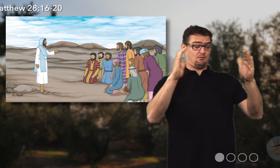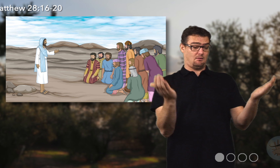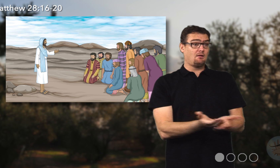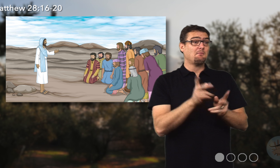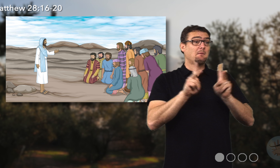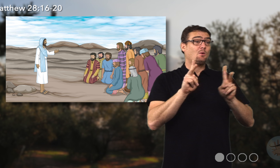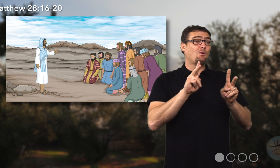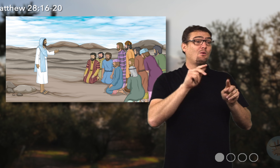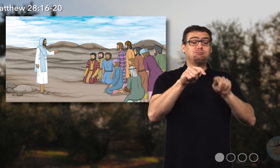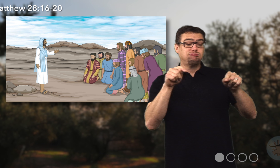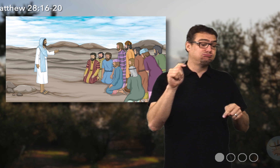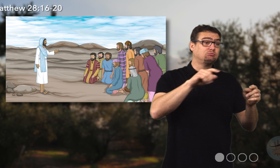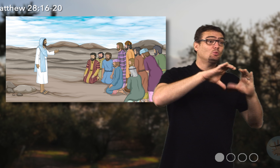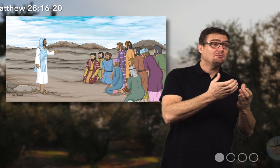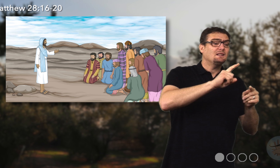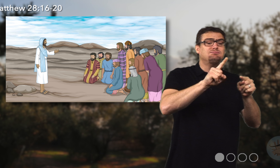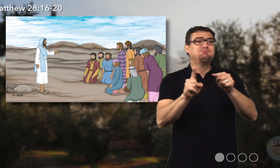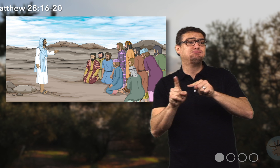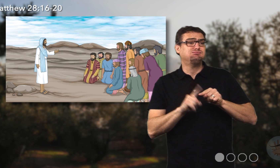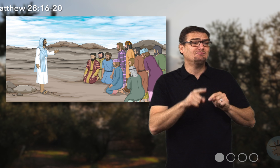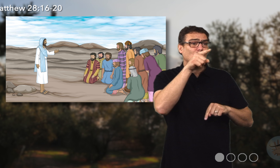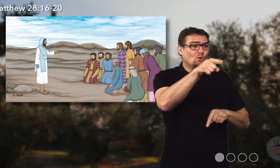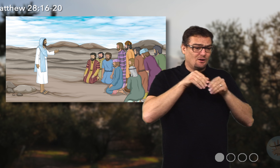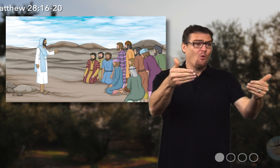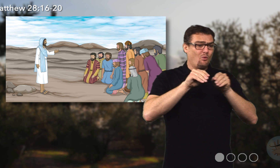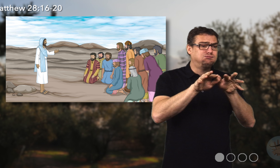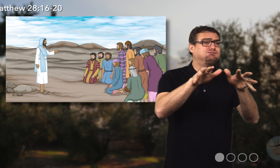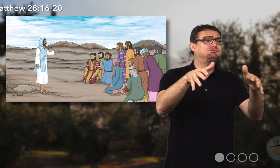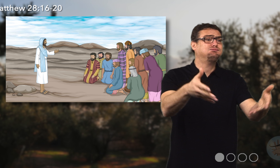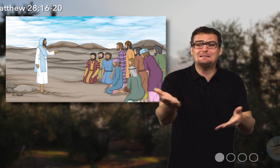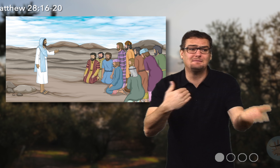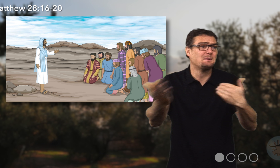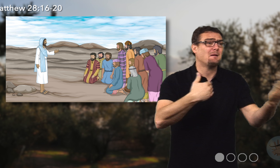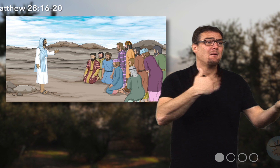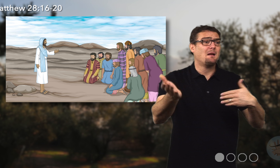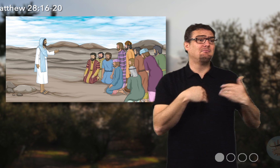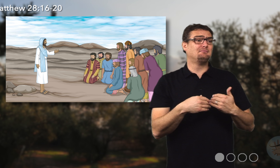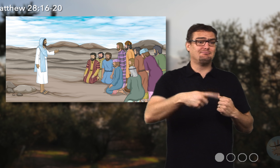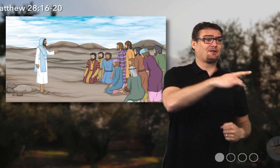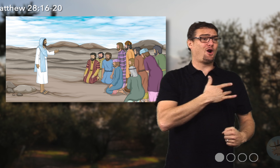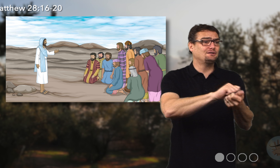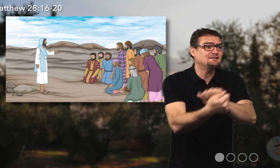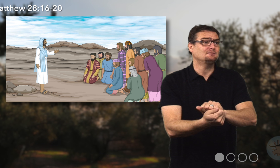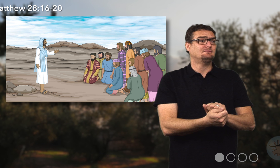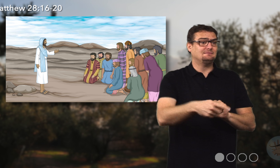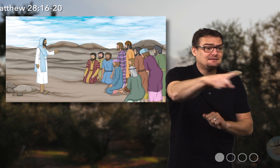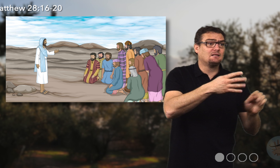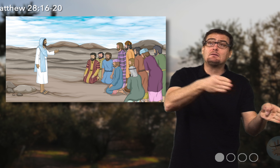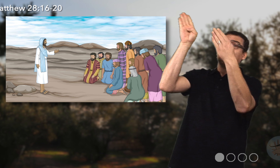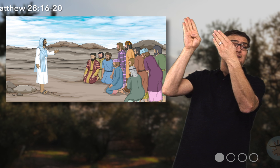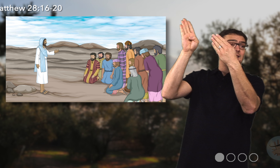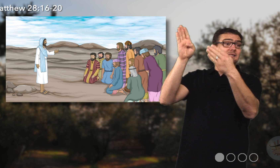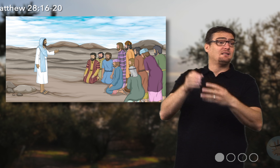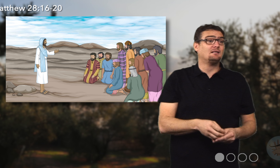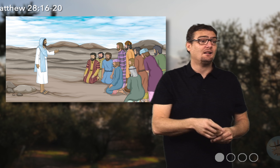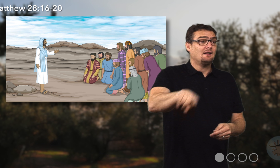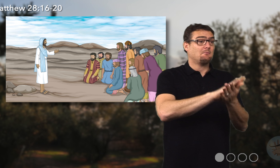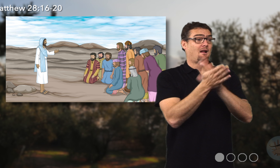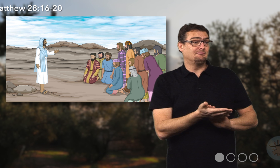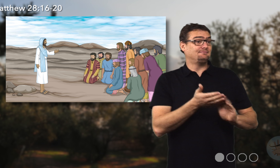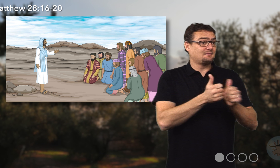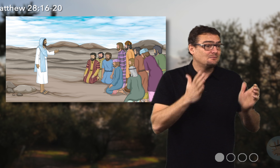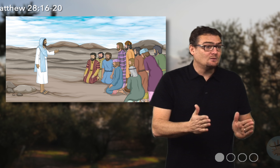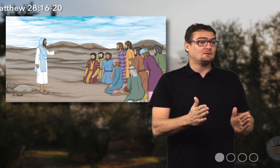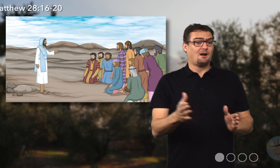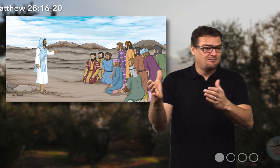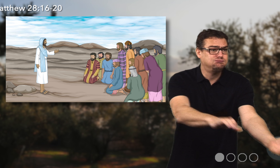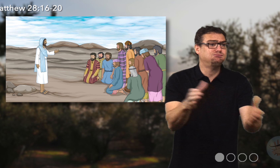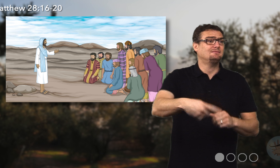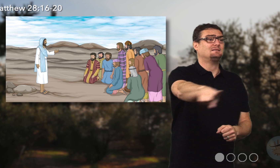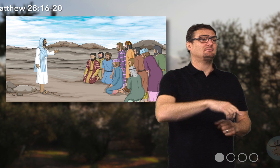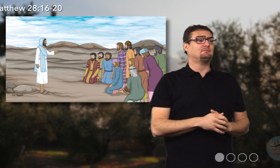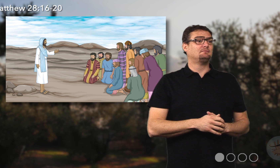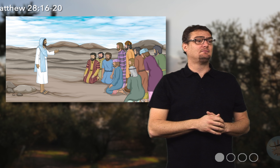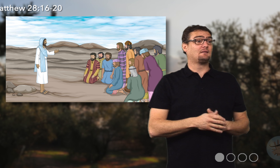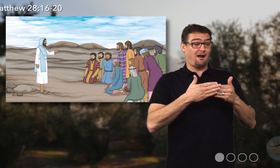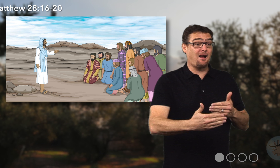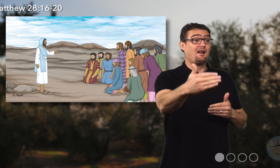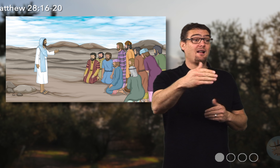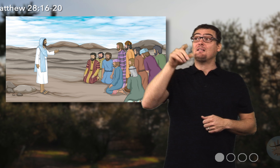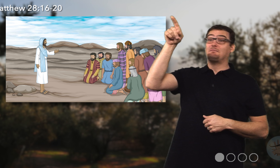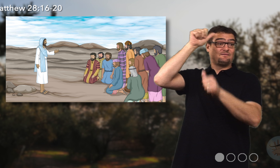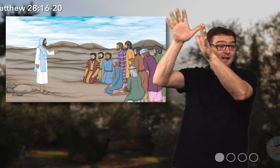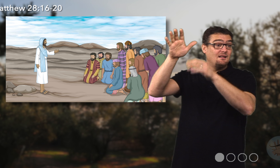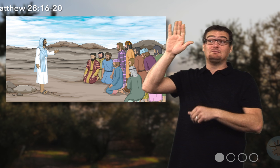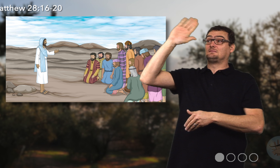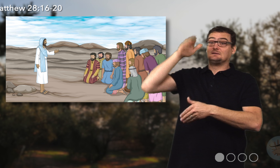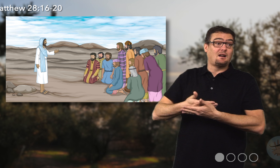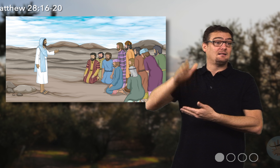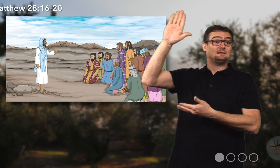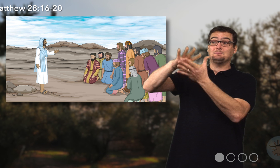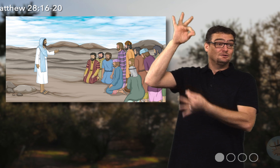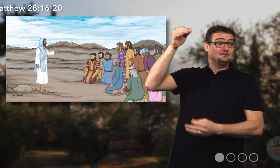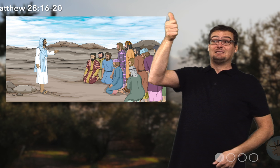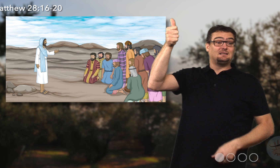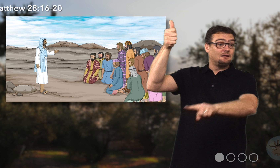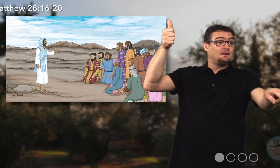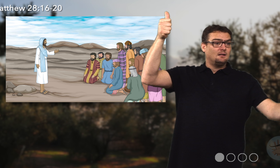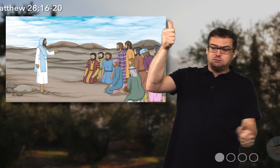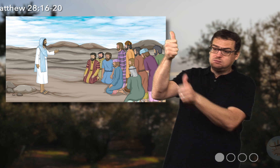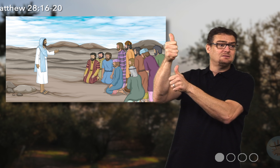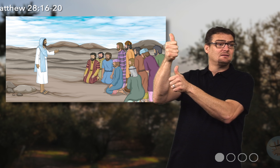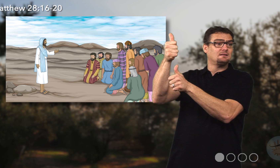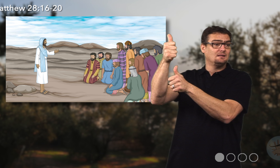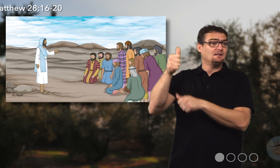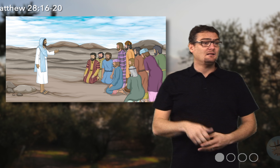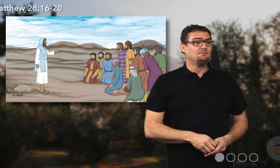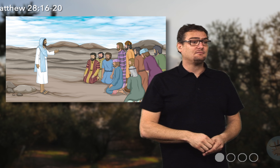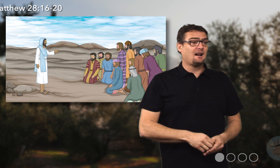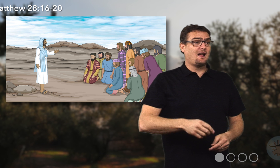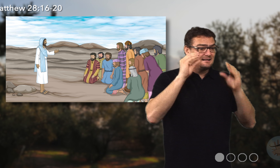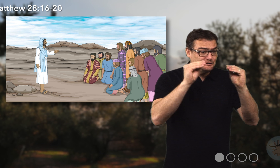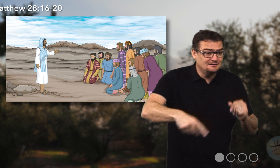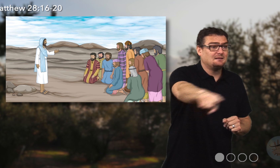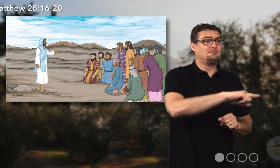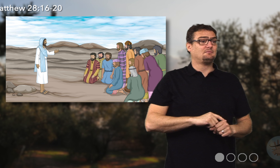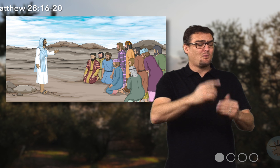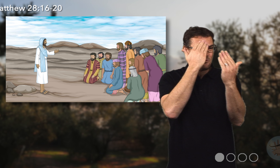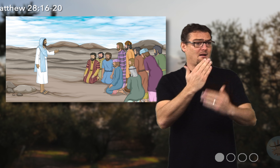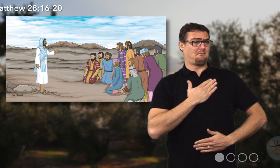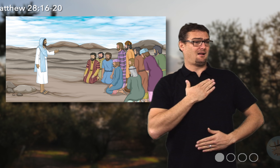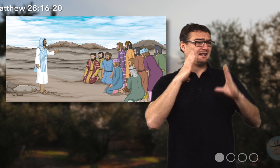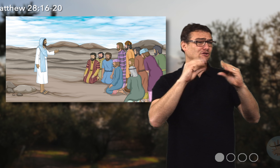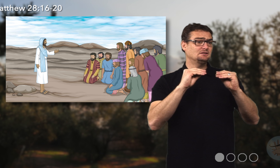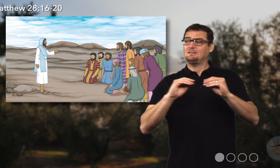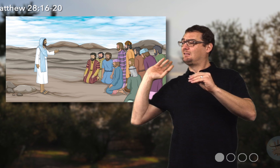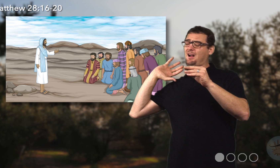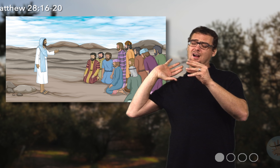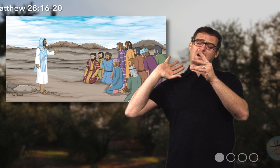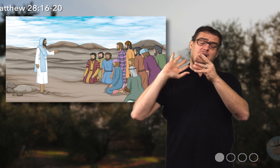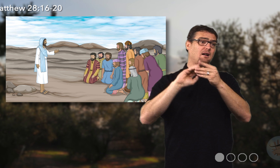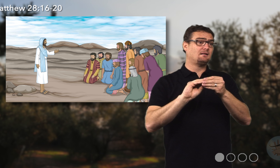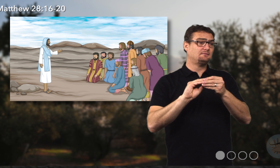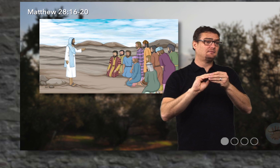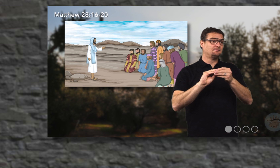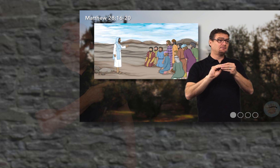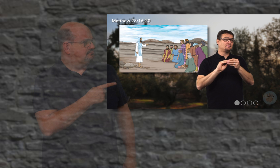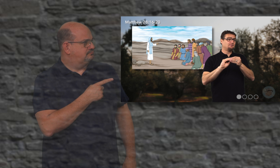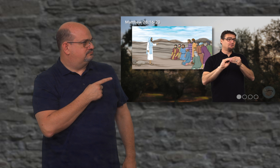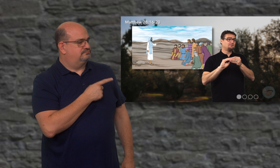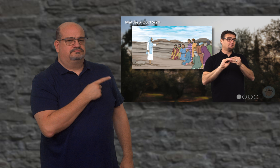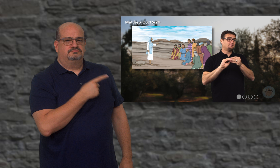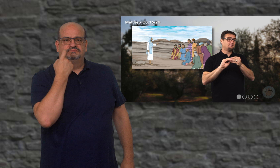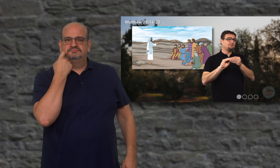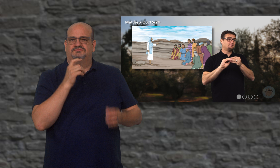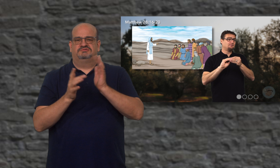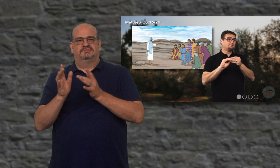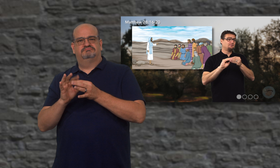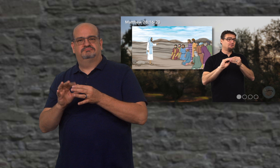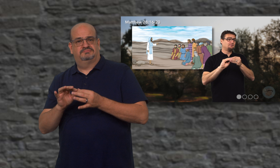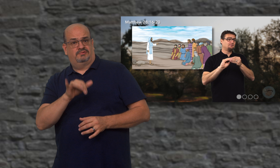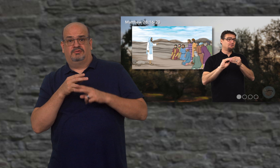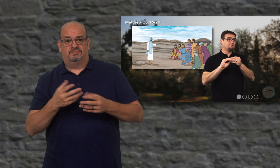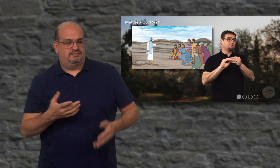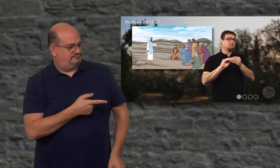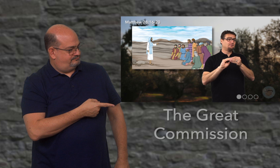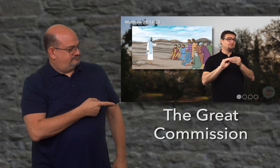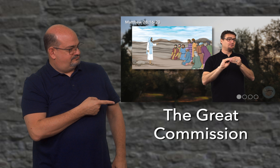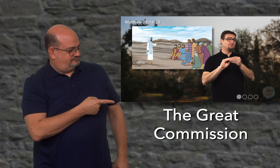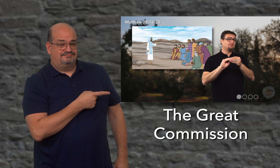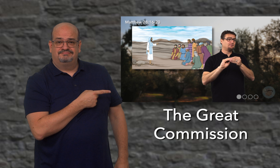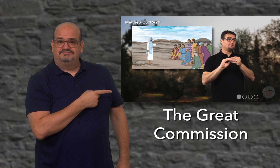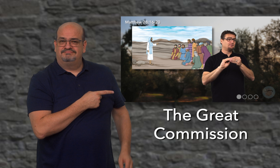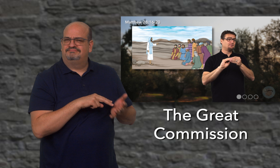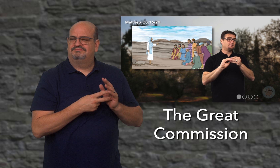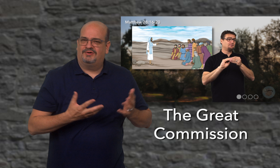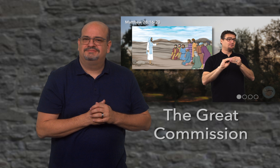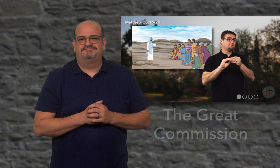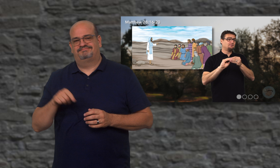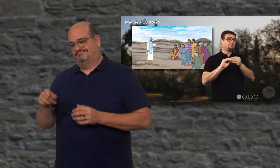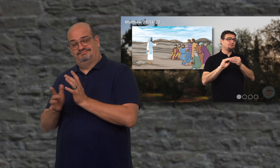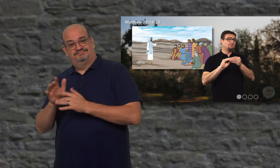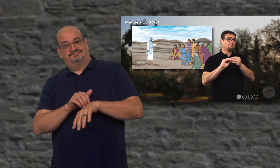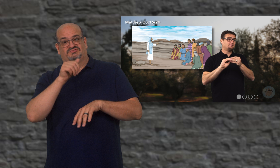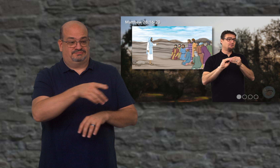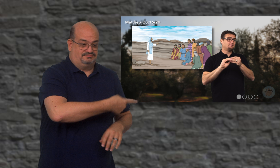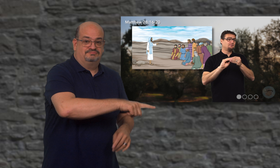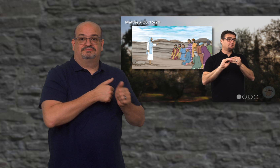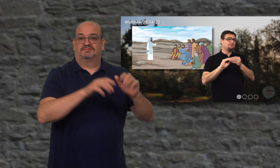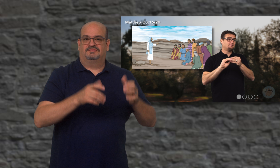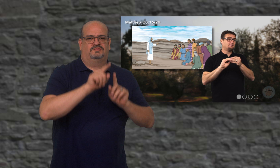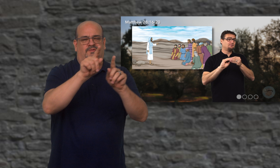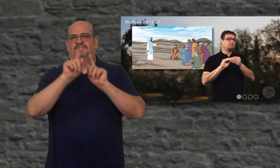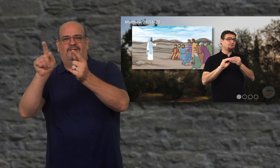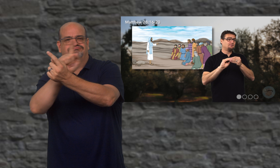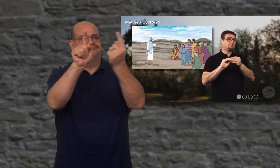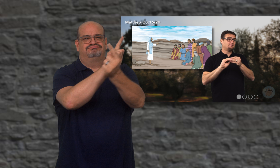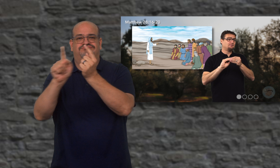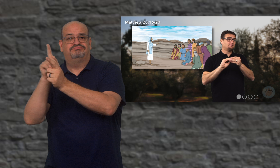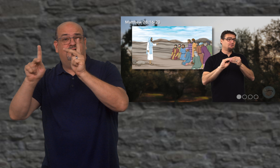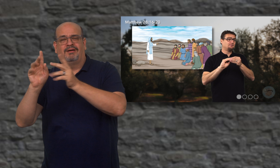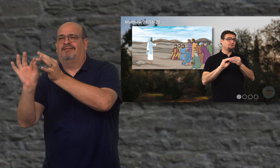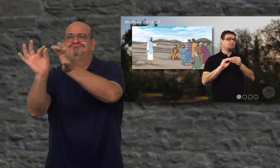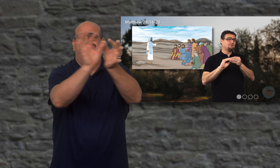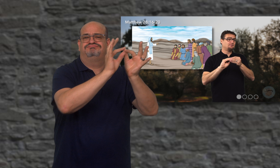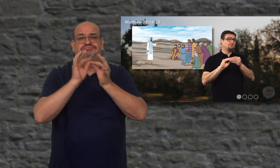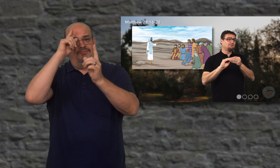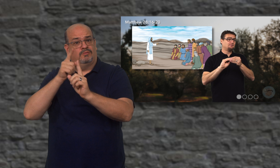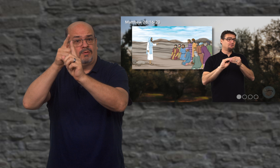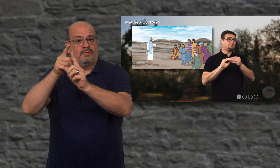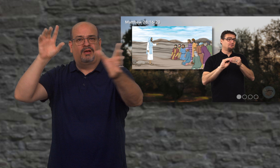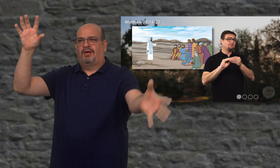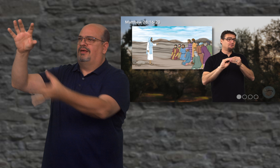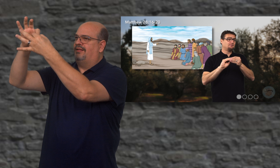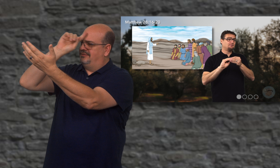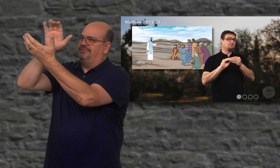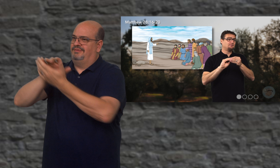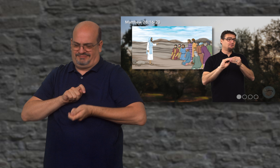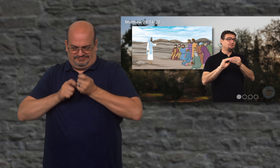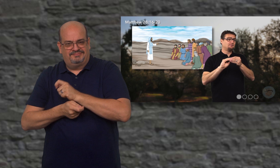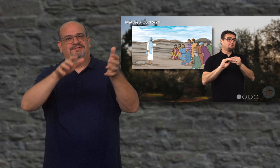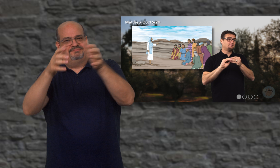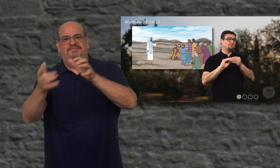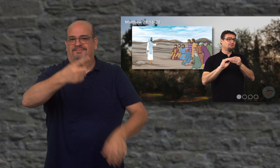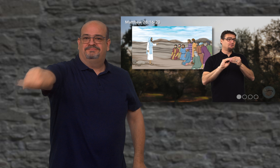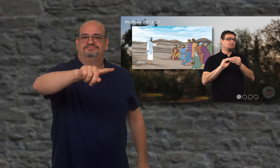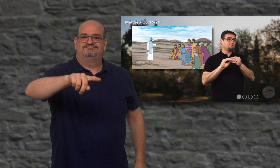Therefore go and make disciples of all nations, baptizing them in the name of the Father, and of the Son, and of the Holy Spirit, and teaching them to obey all that I have commanded you.